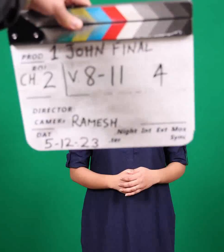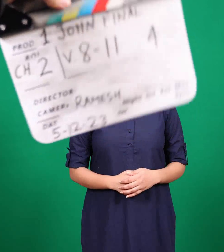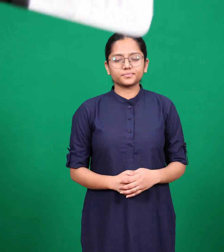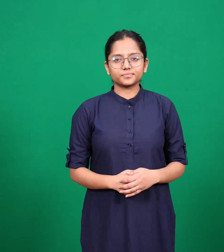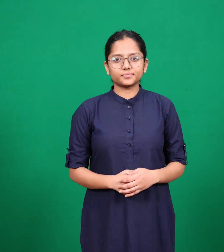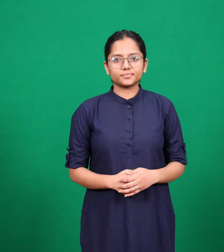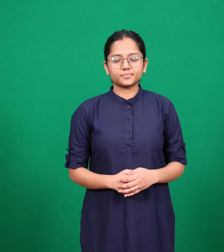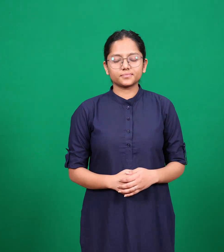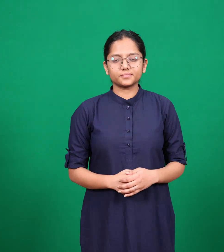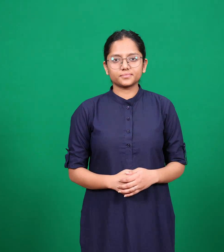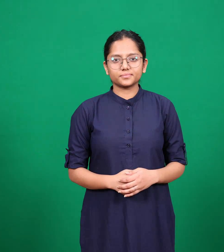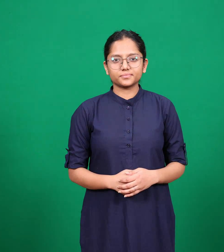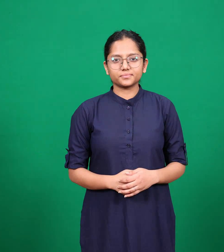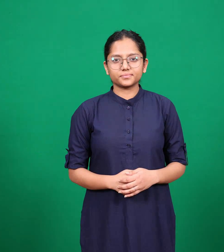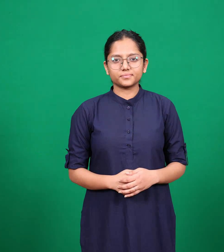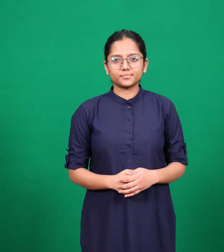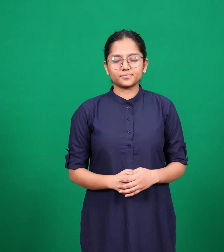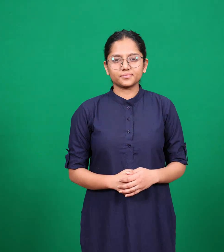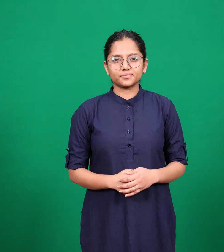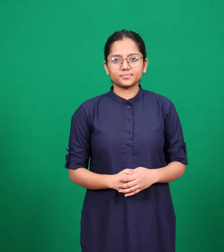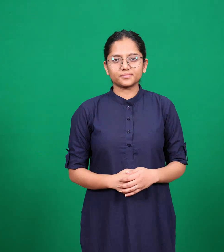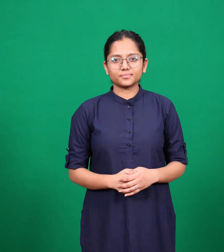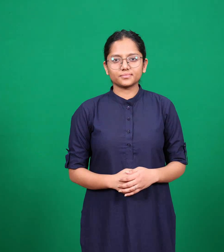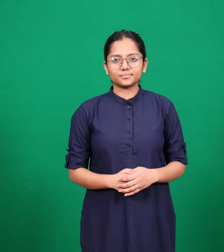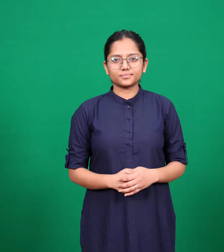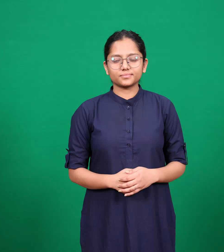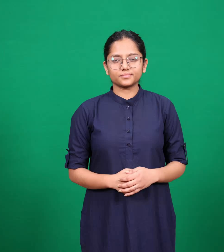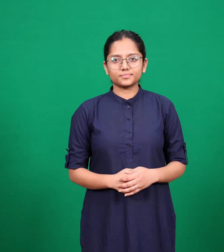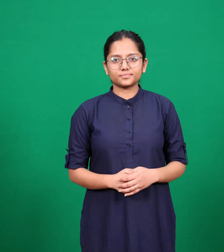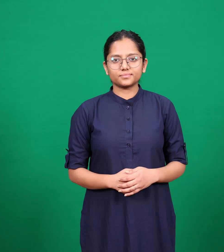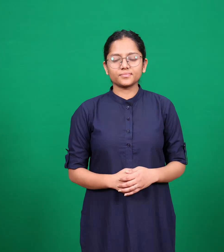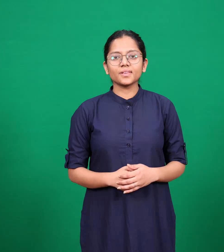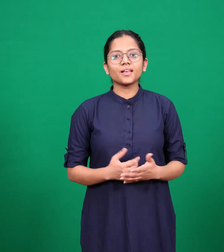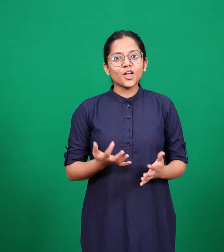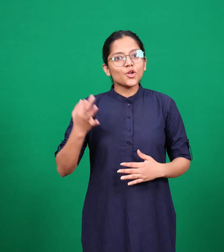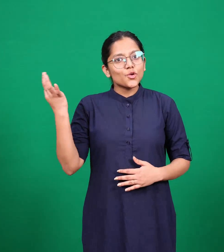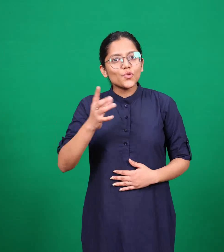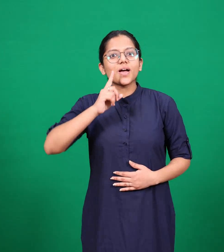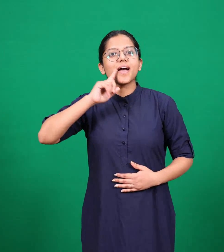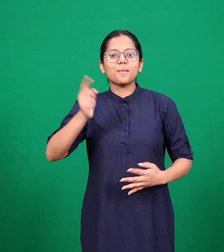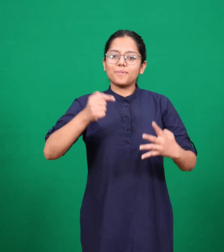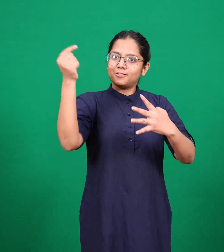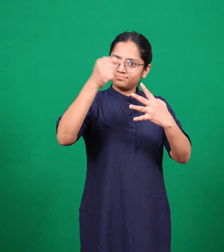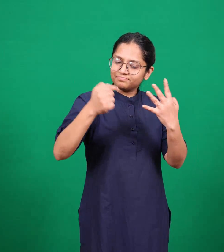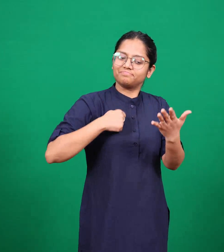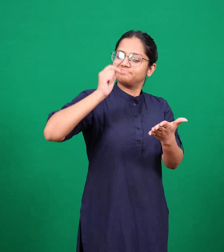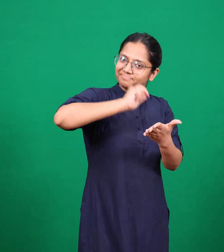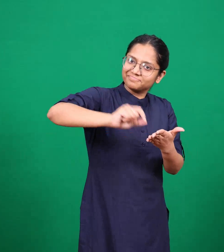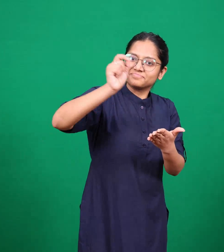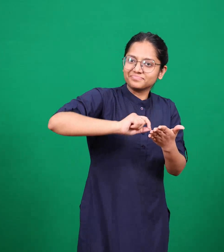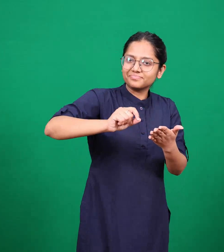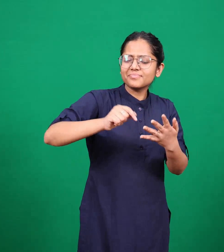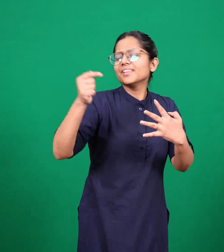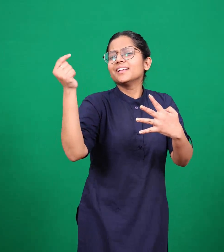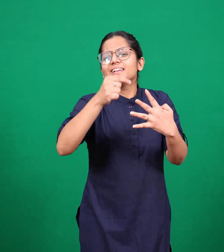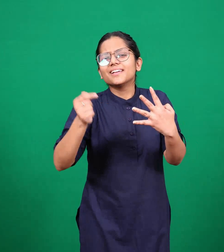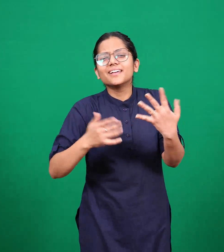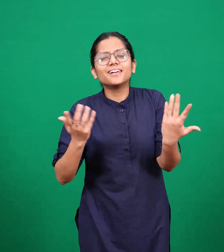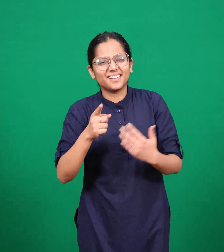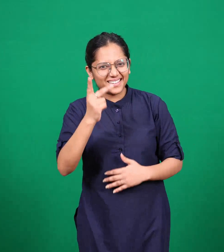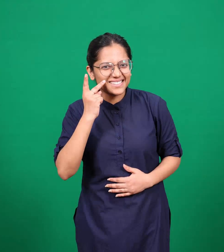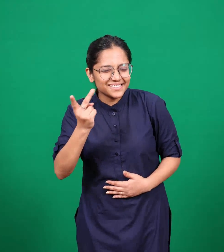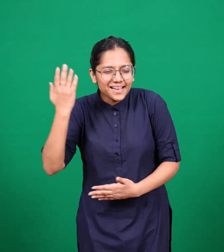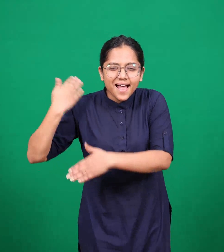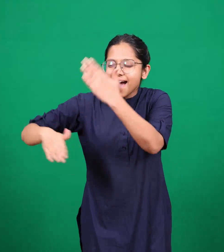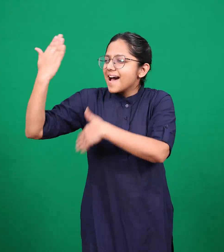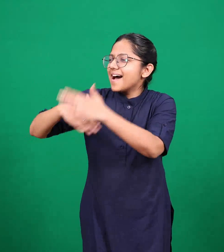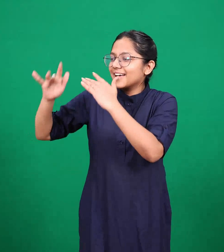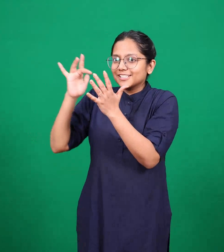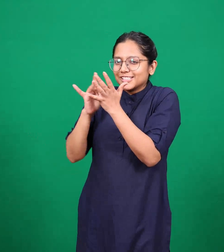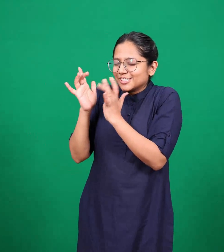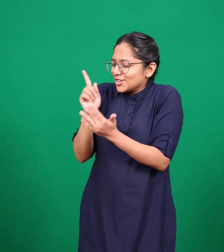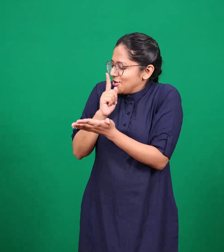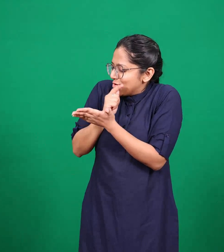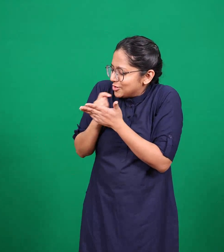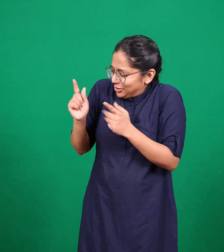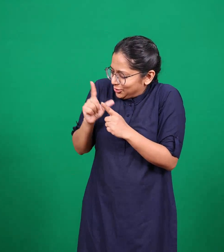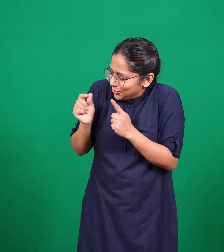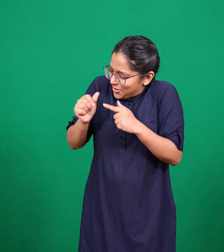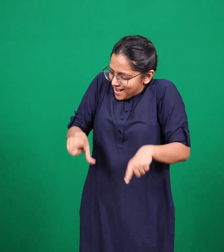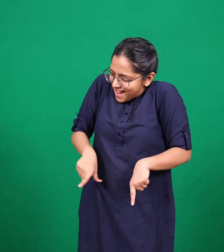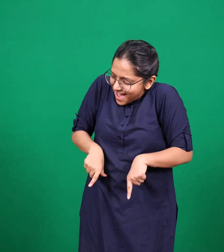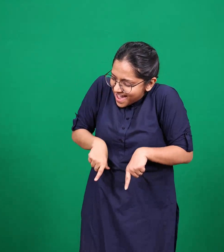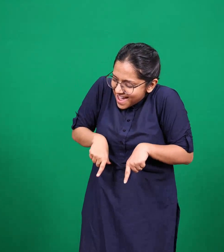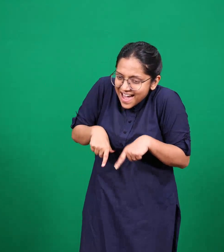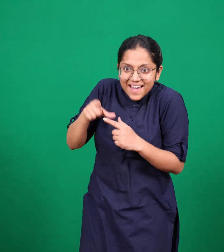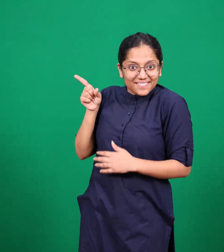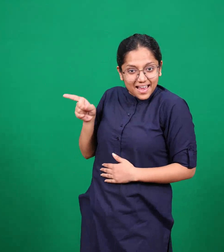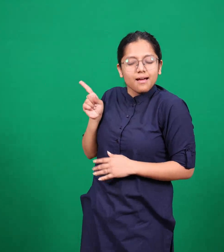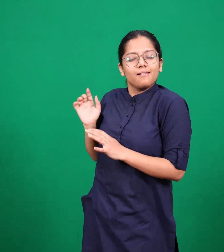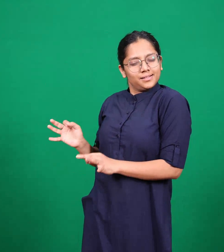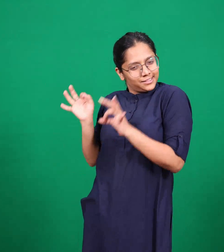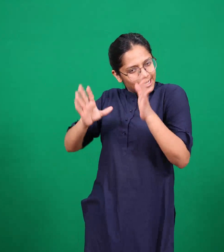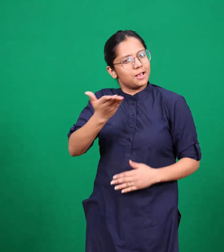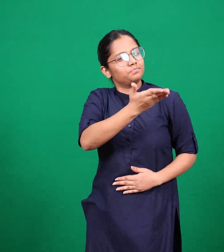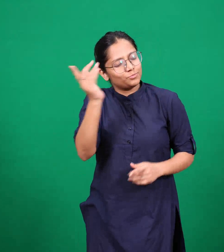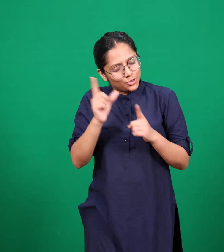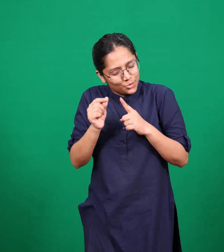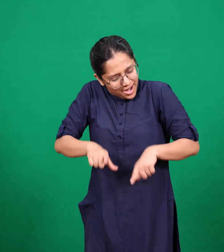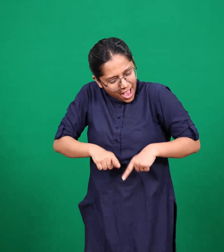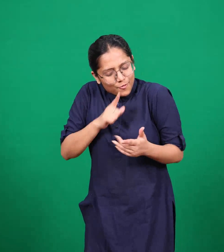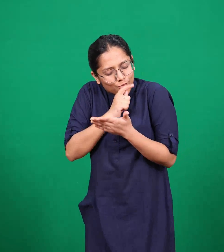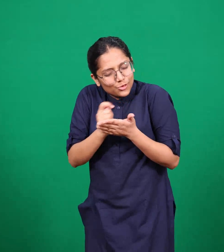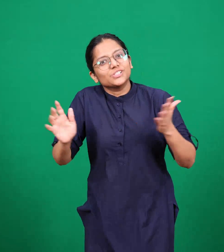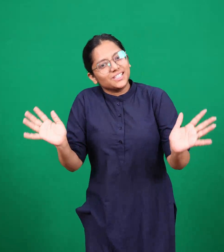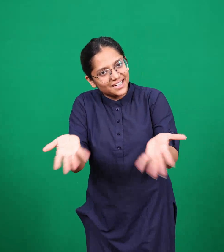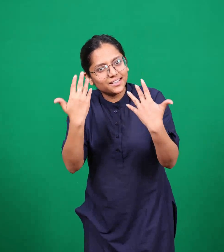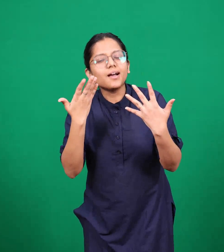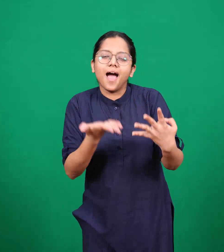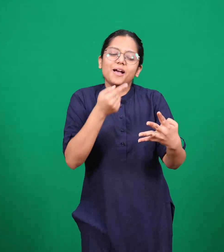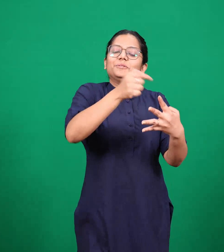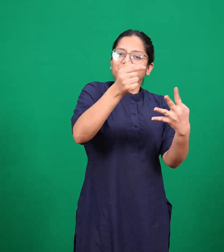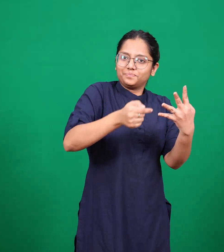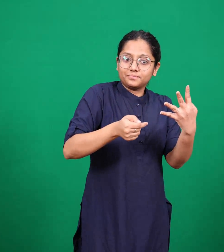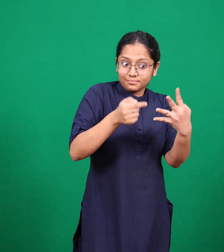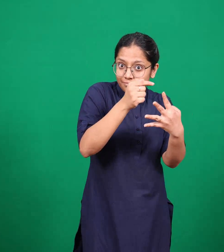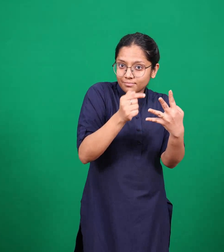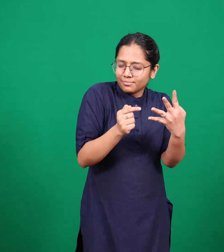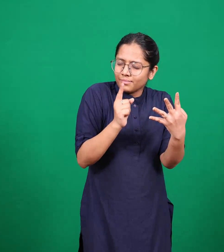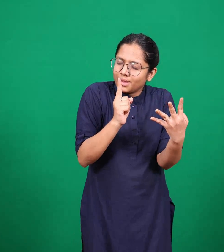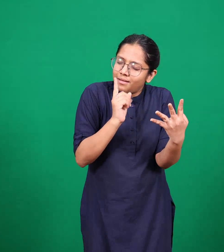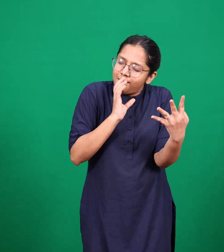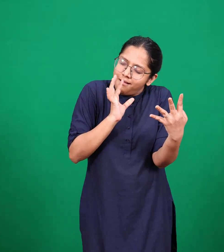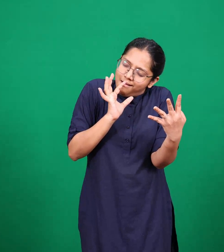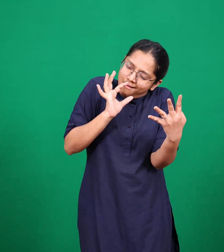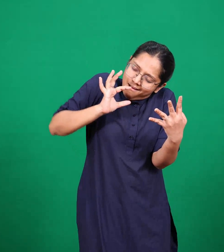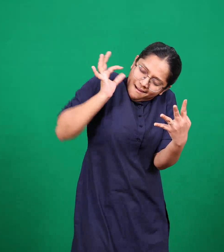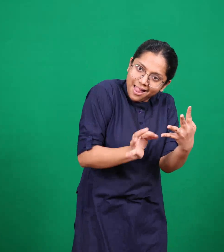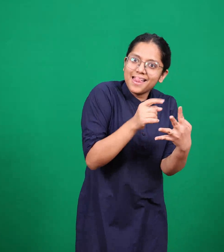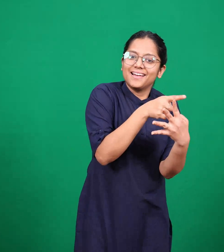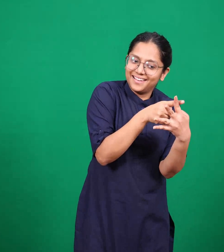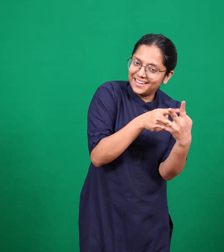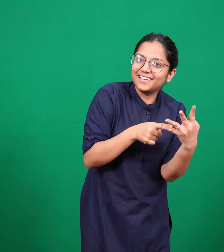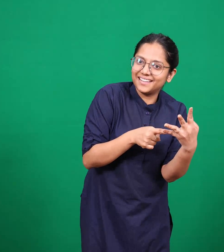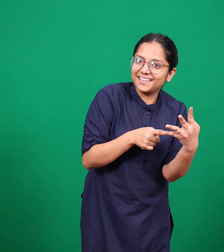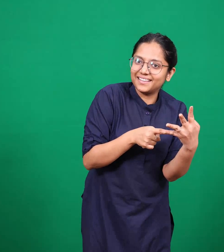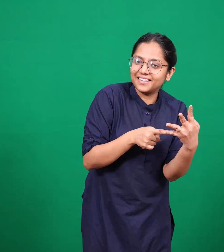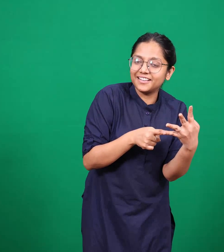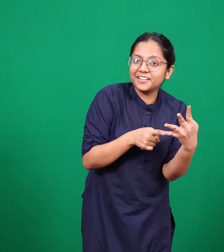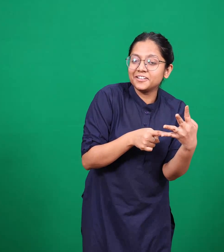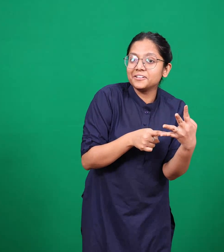Then again, I am also writing to you a new commandment, which is true in Him and also in you.